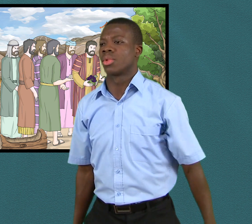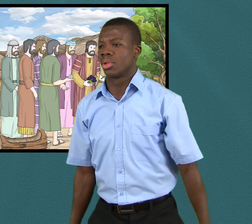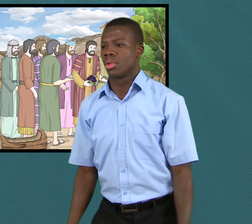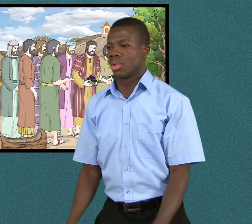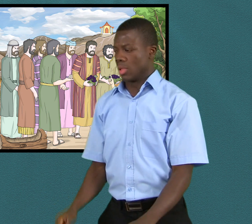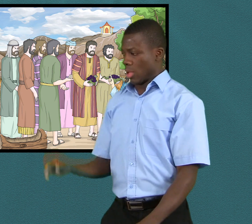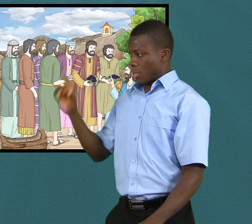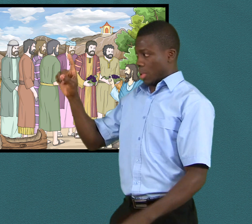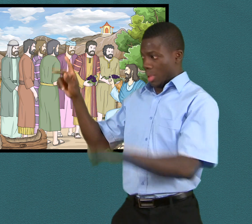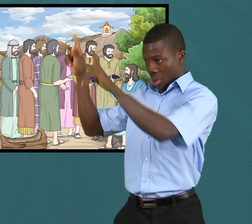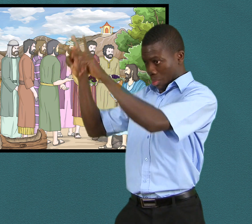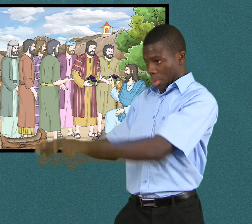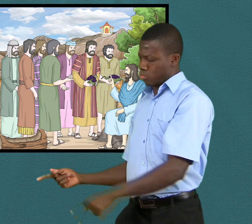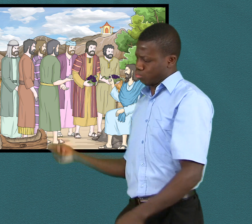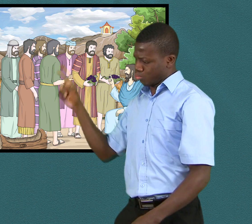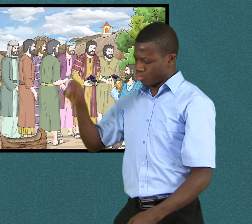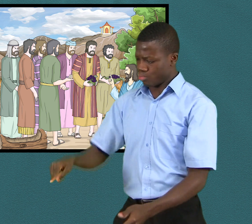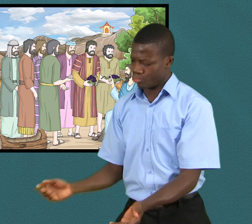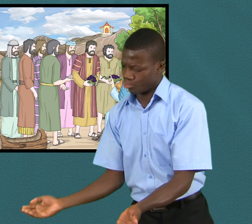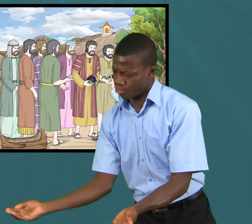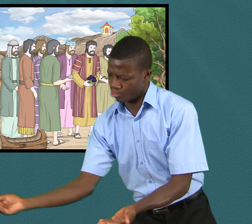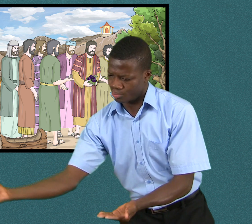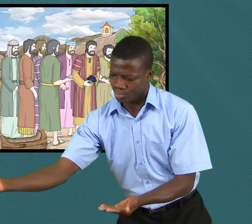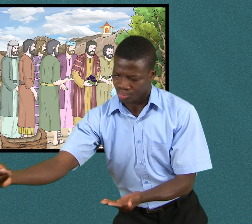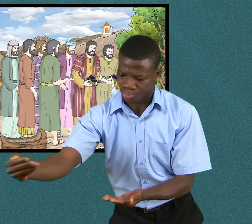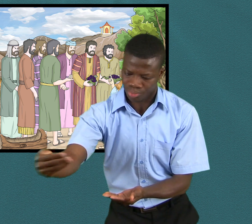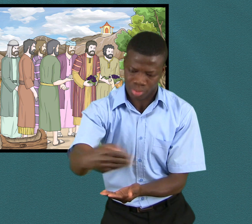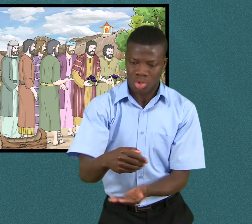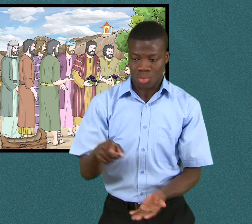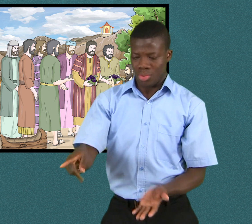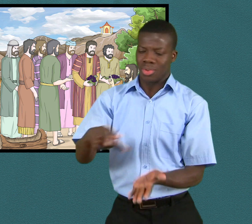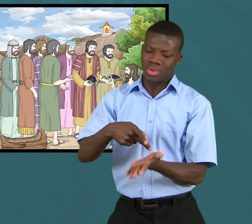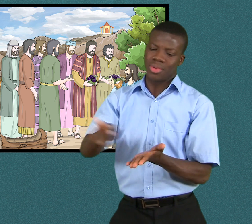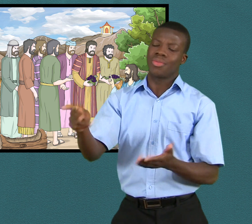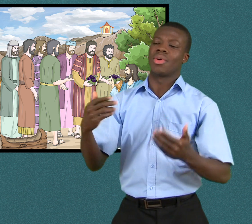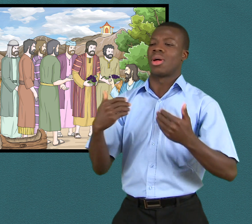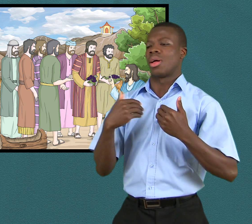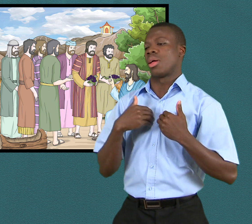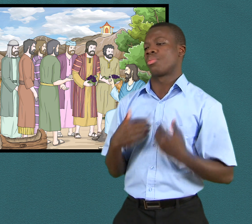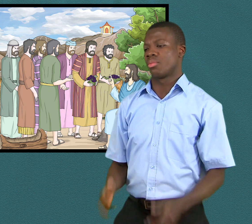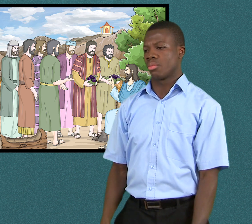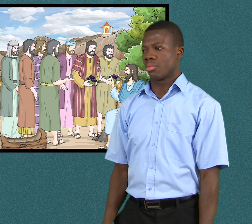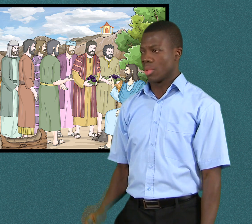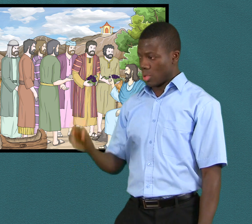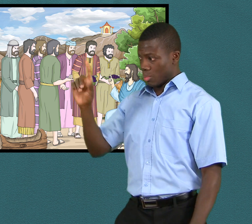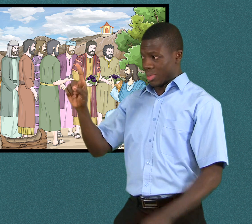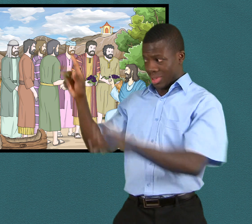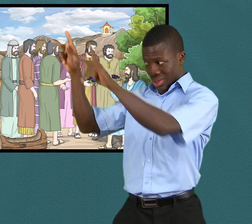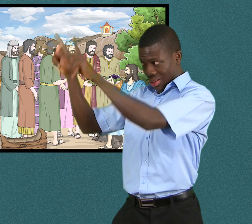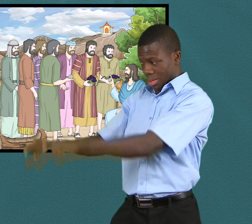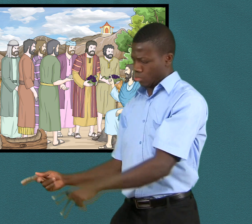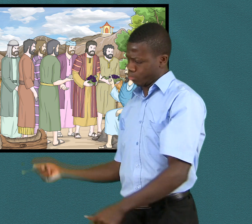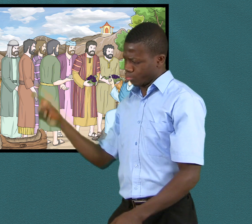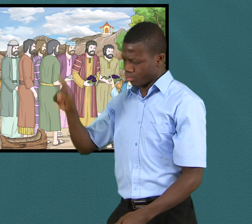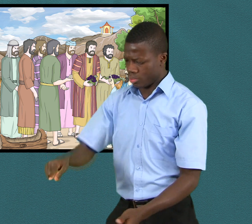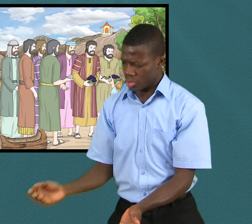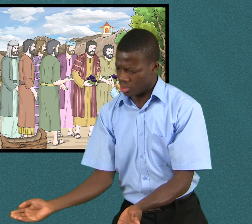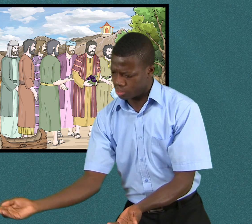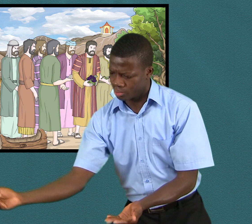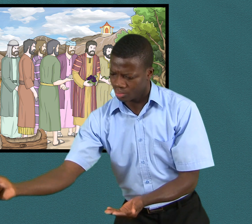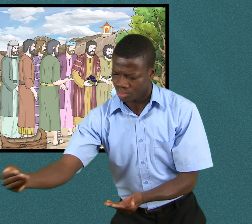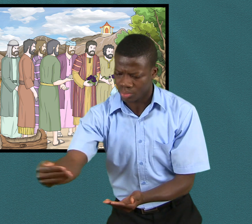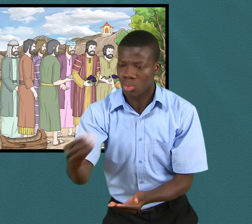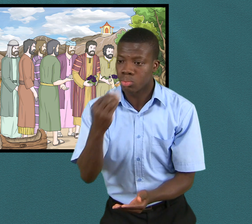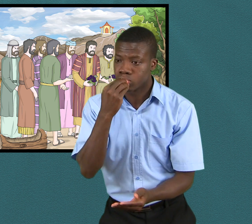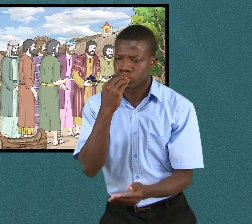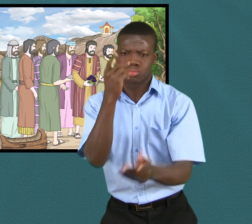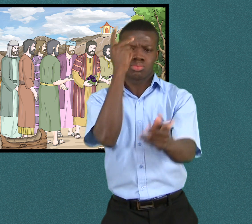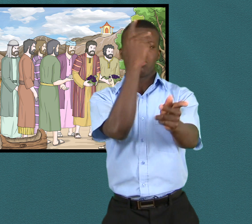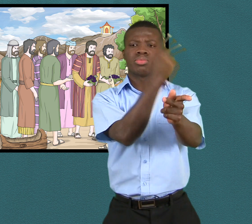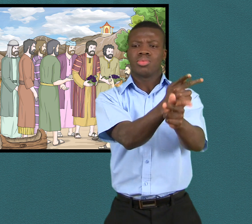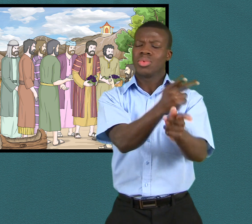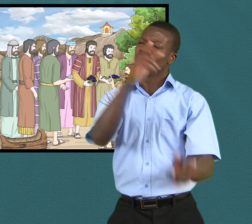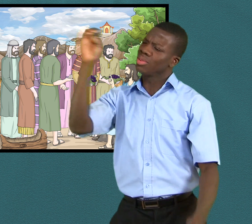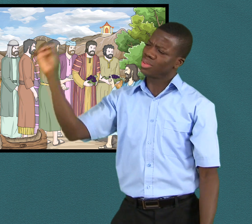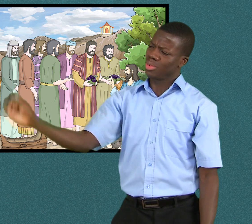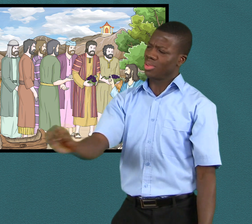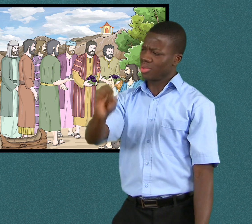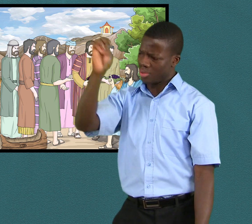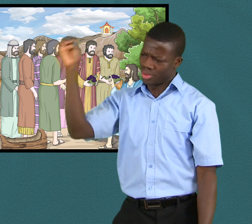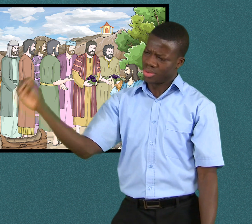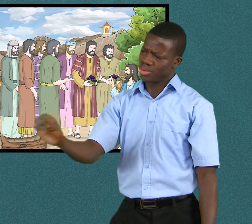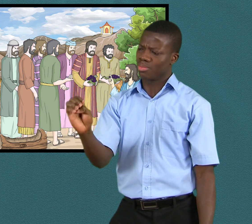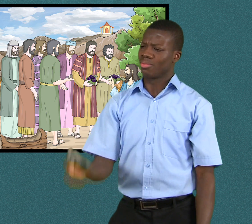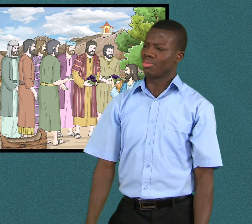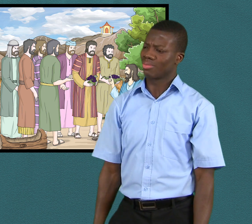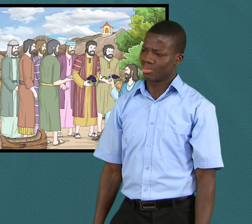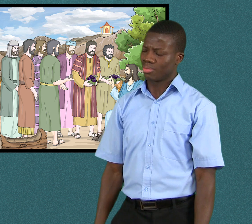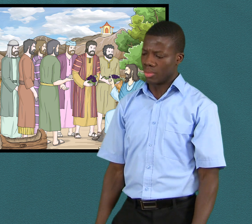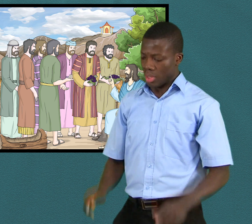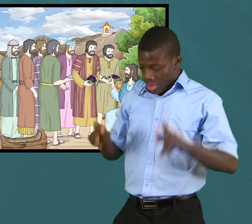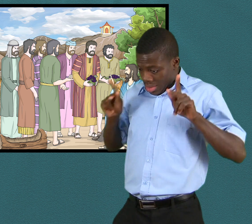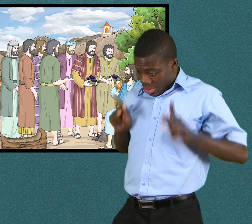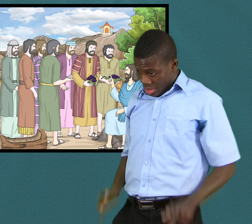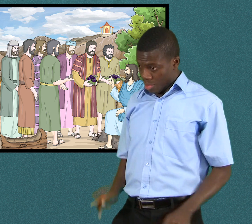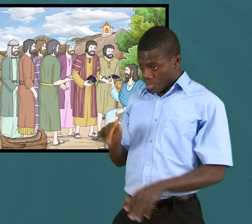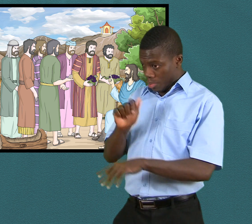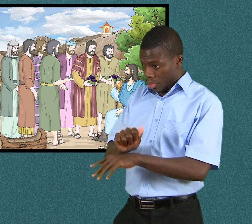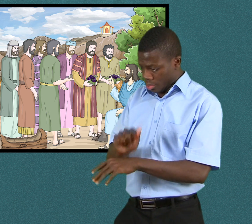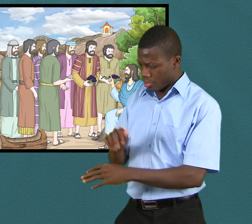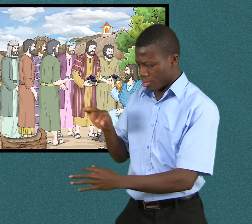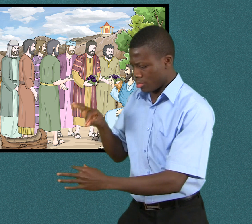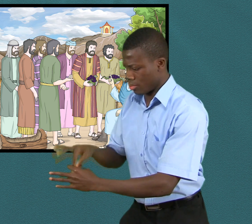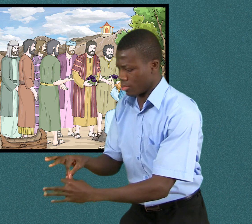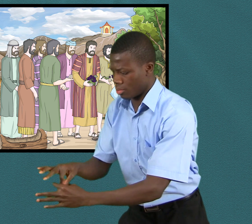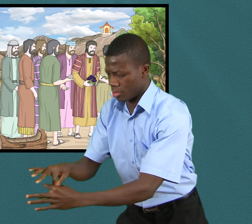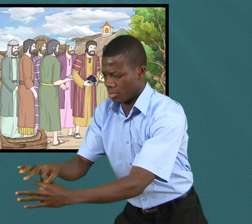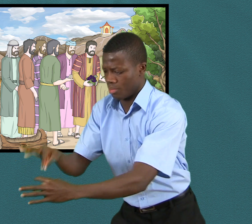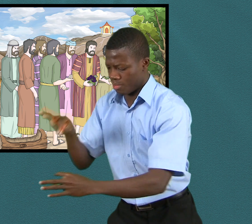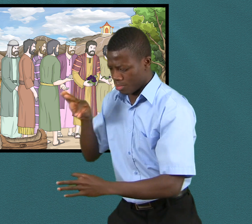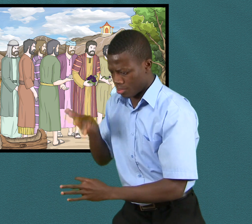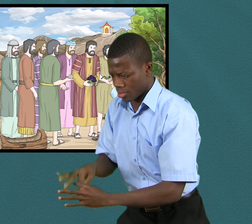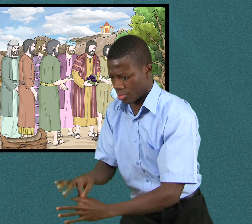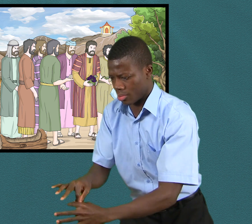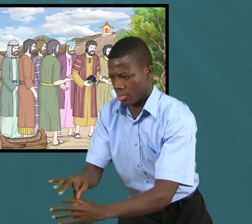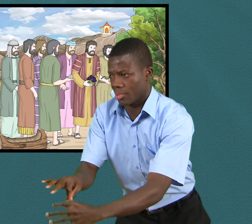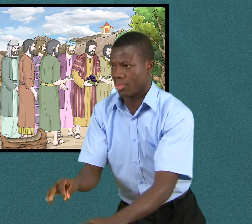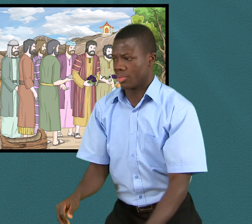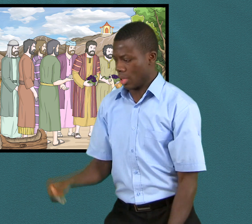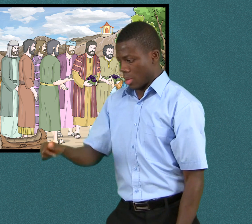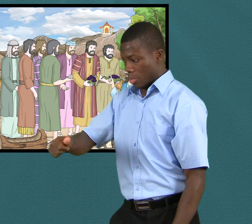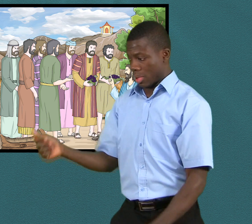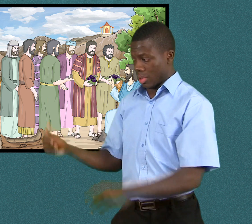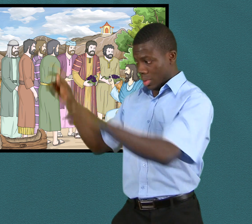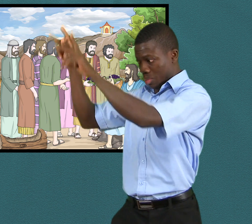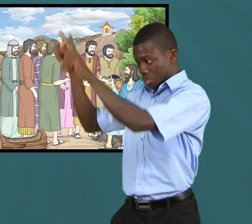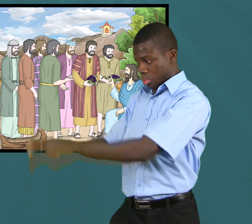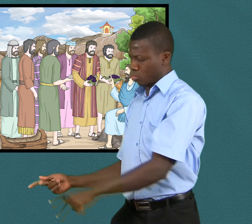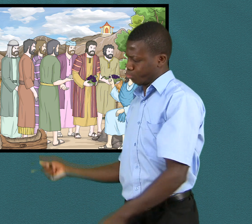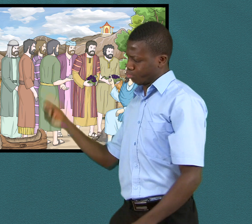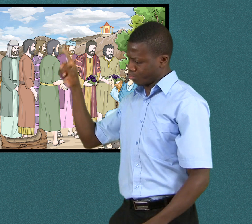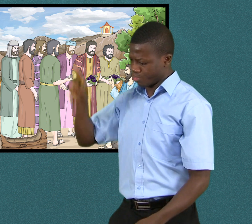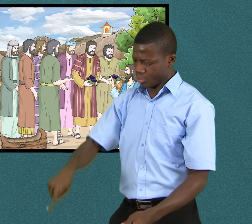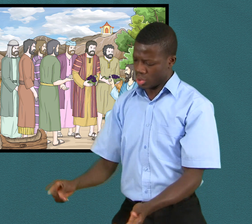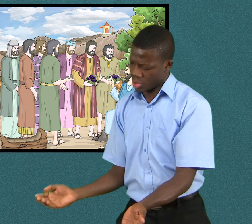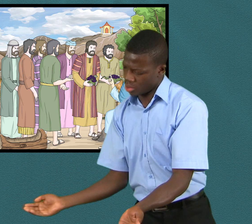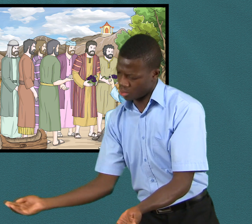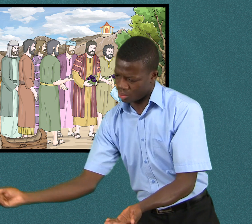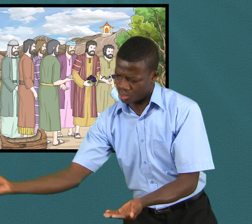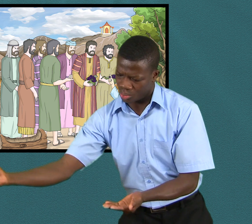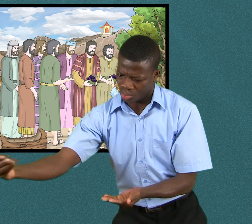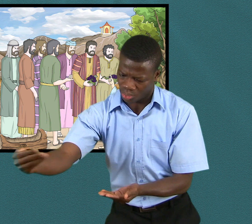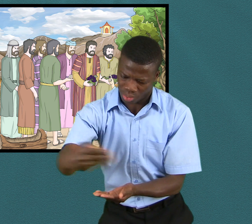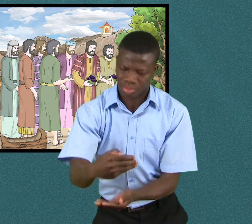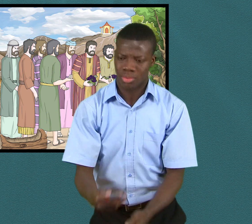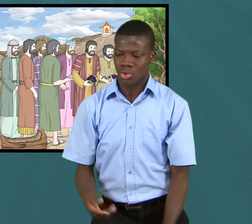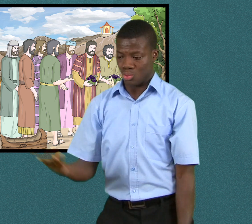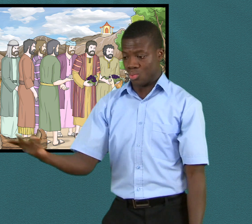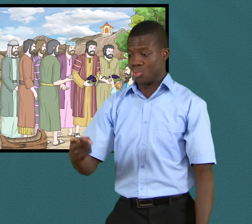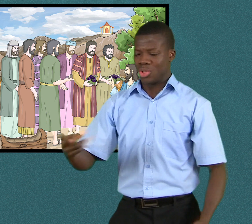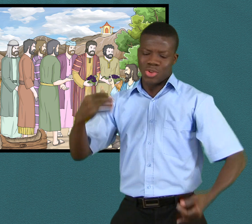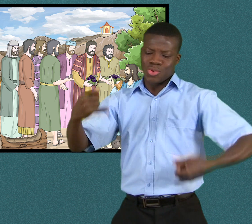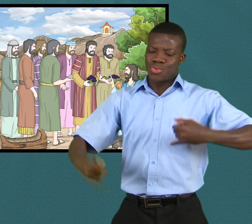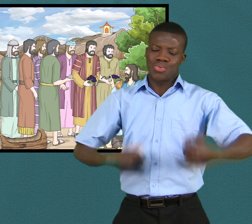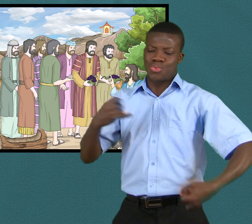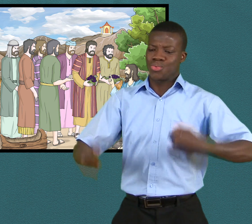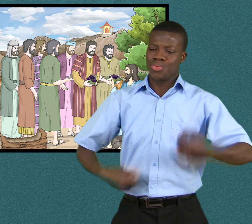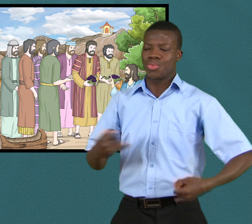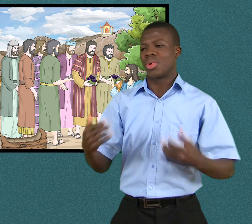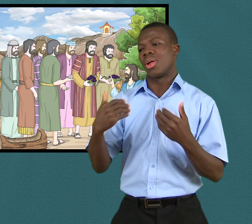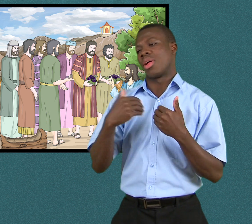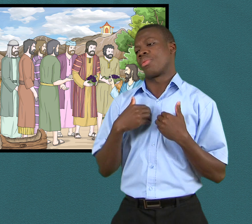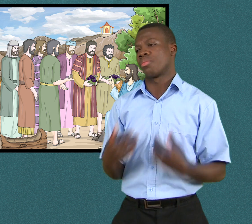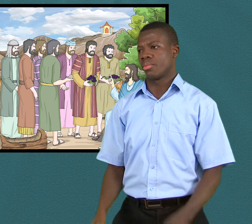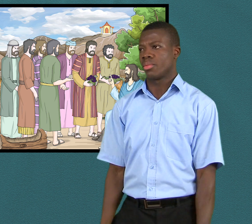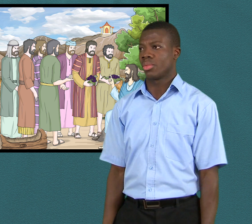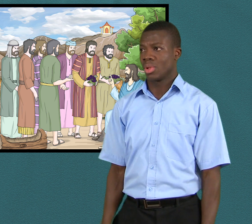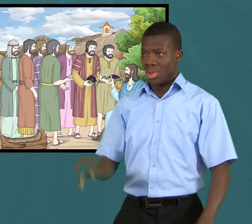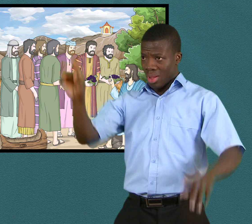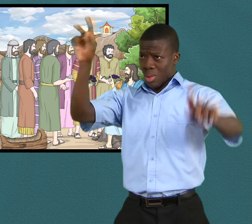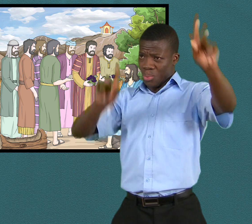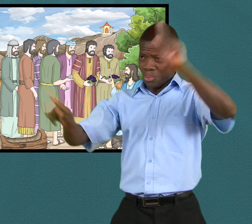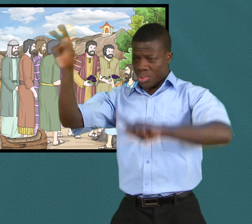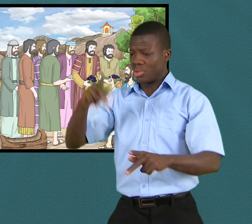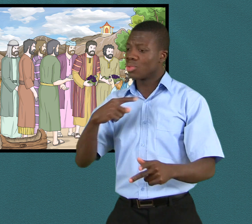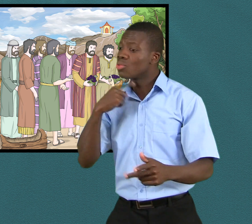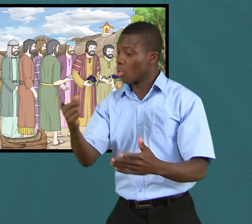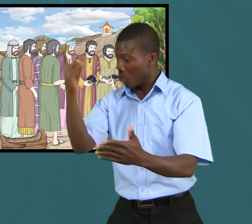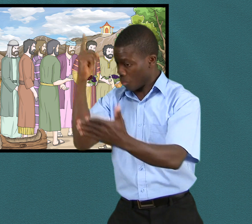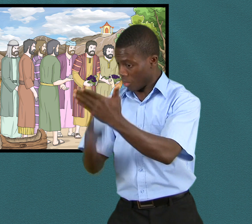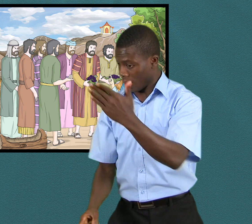For in this case the saying ‘One sows and another reaps’ is true. I sent you to reap what you have not worked for;